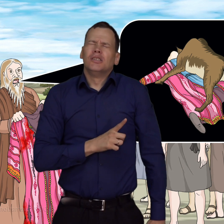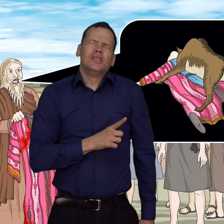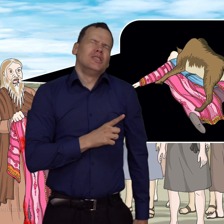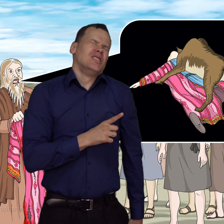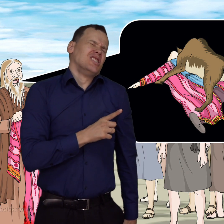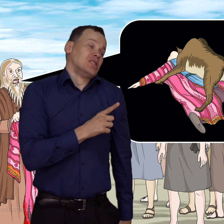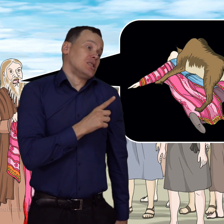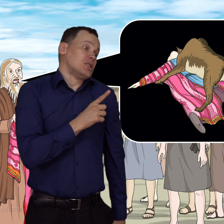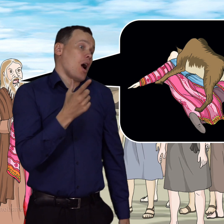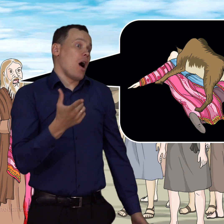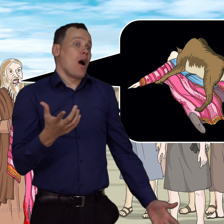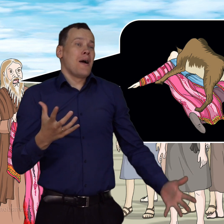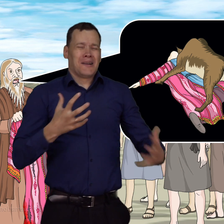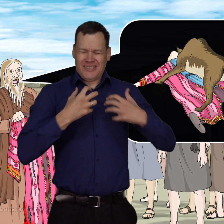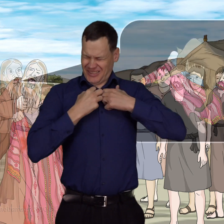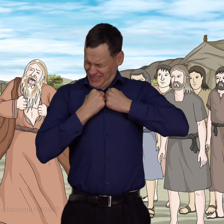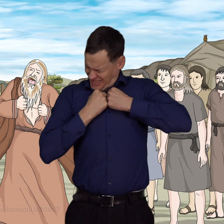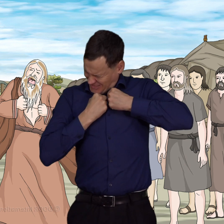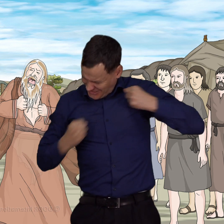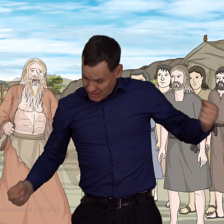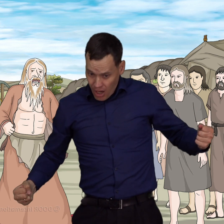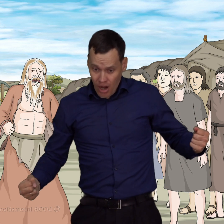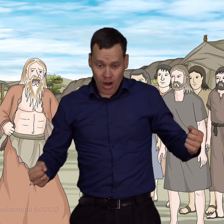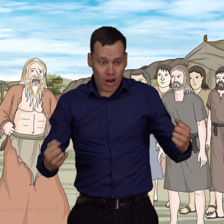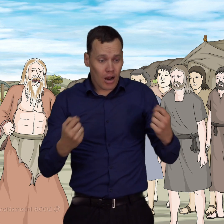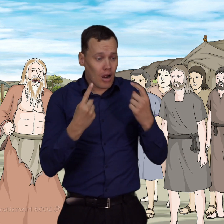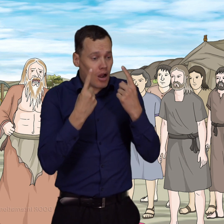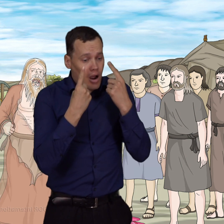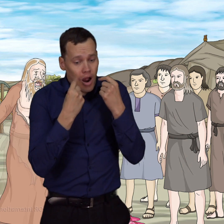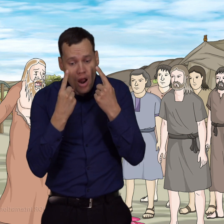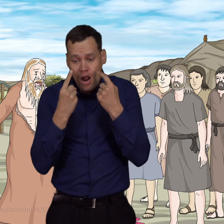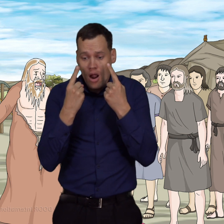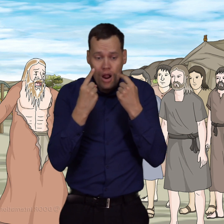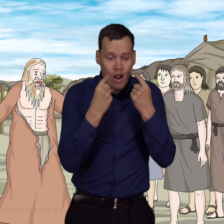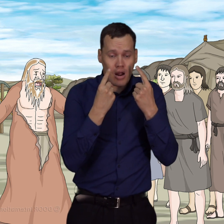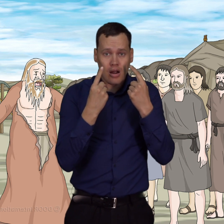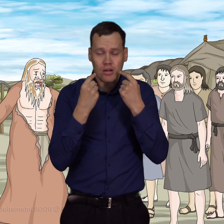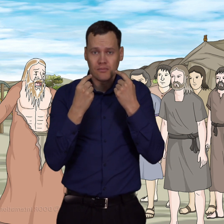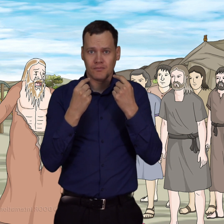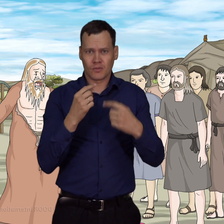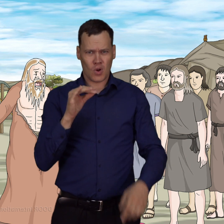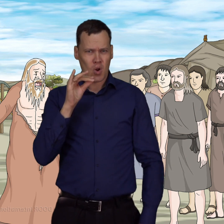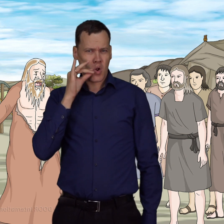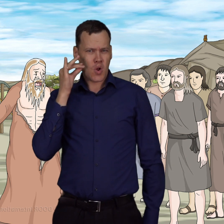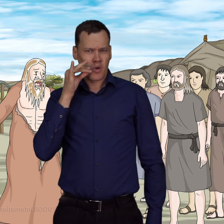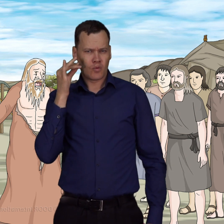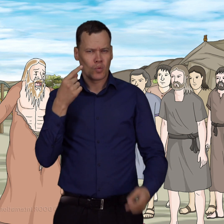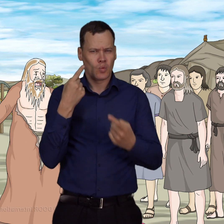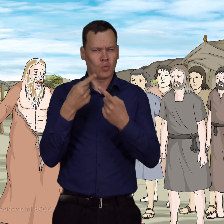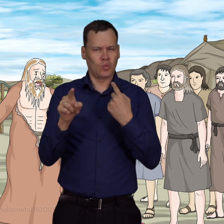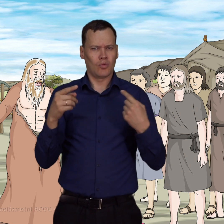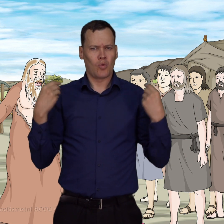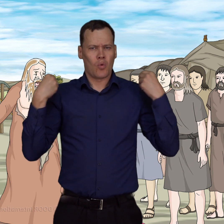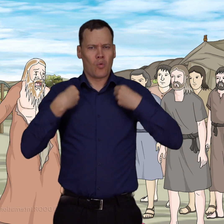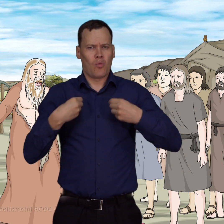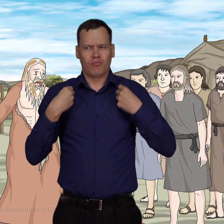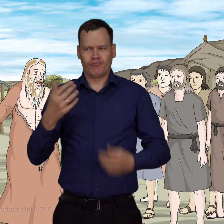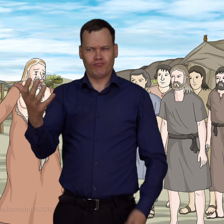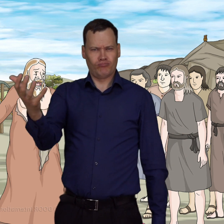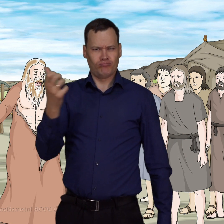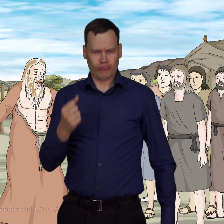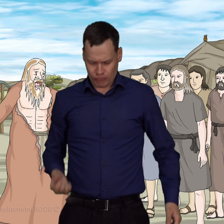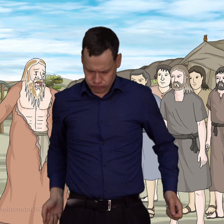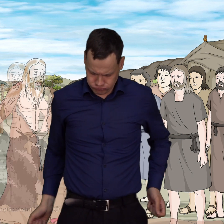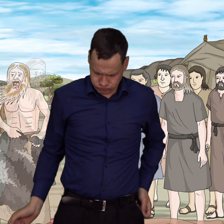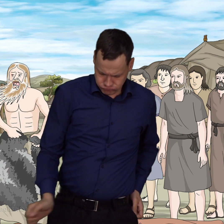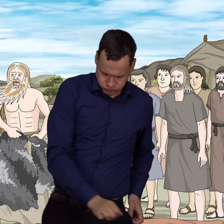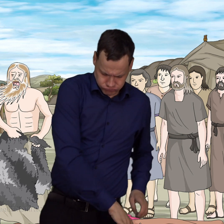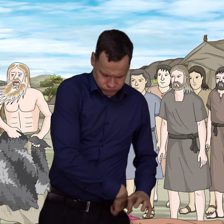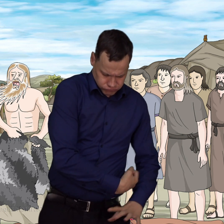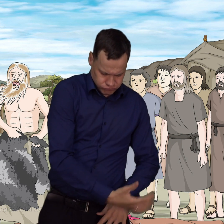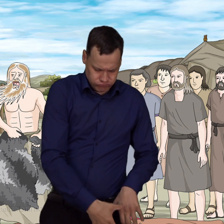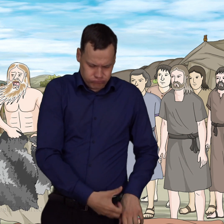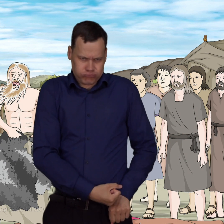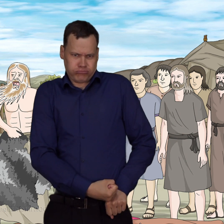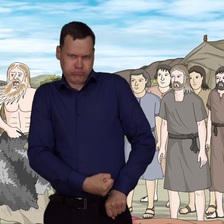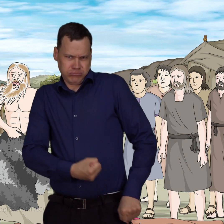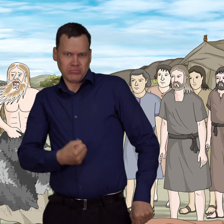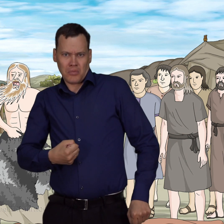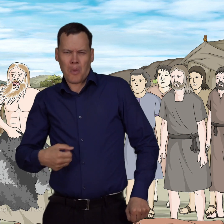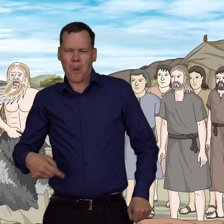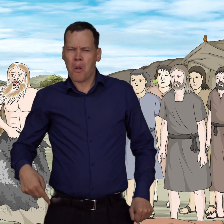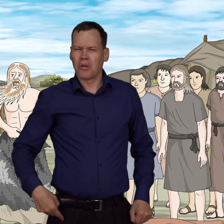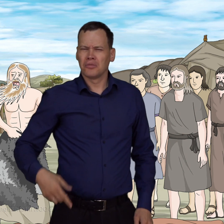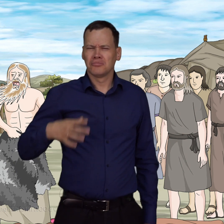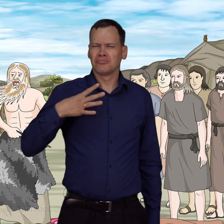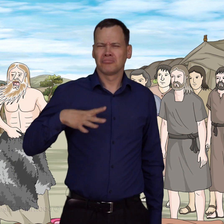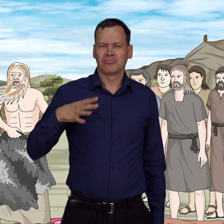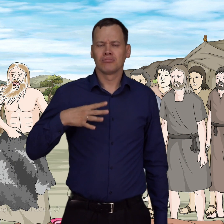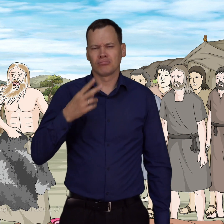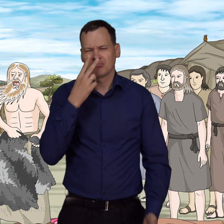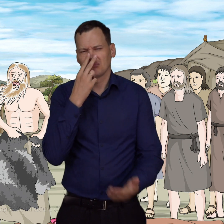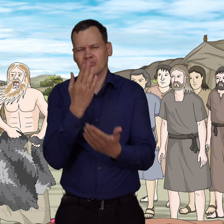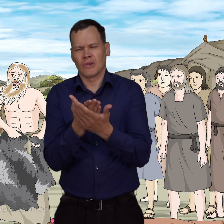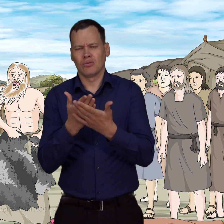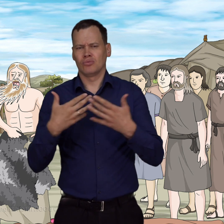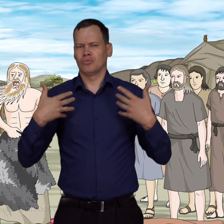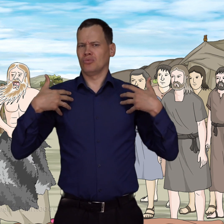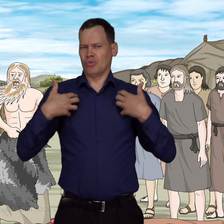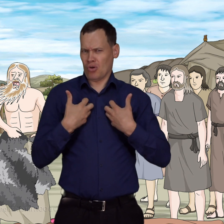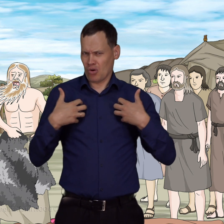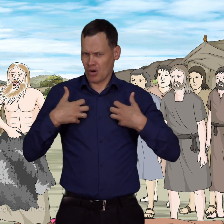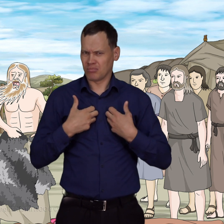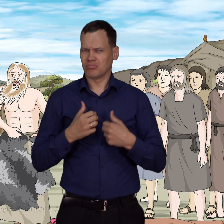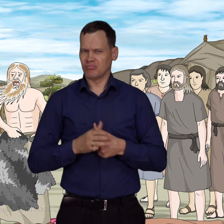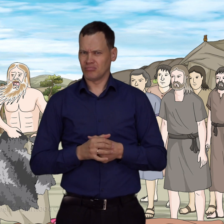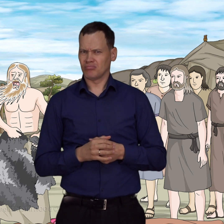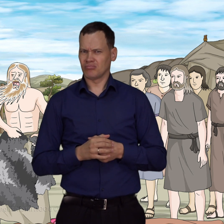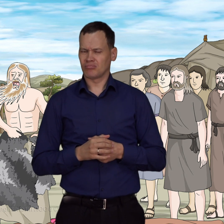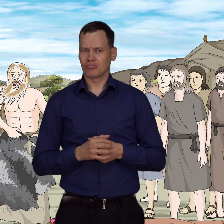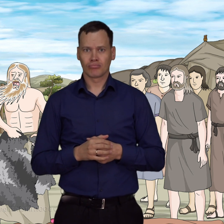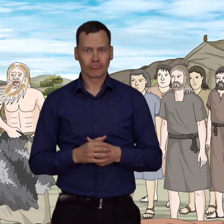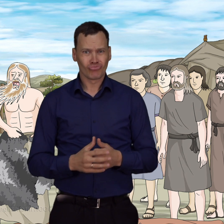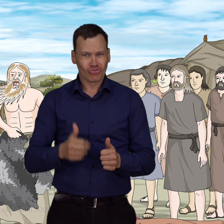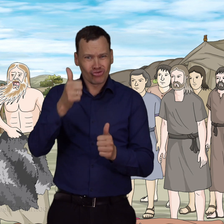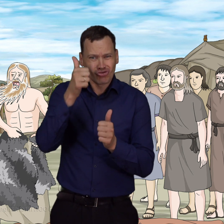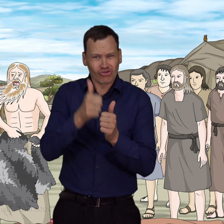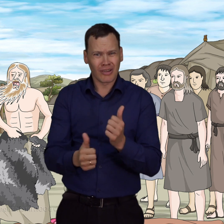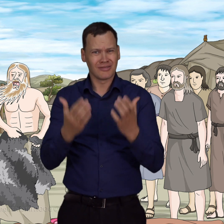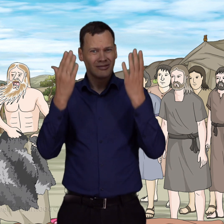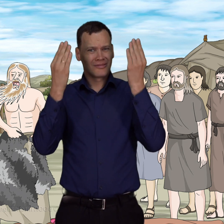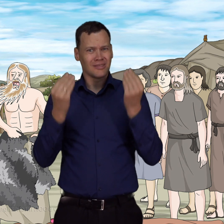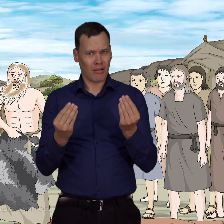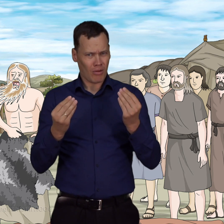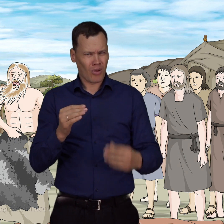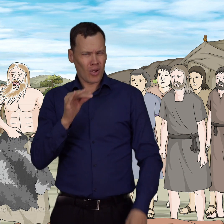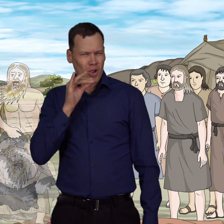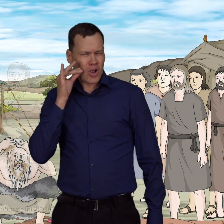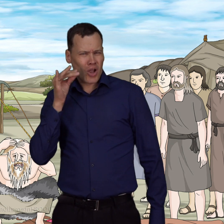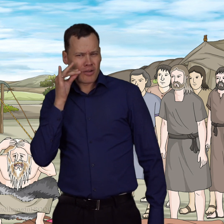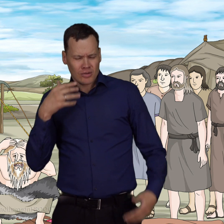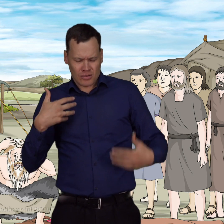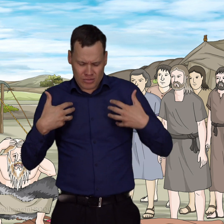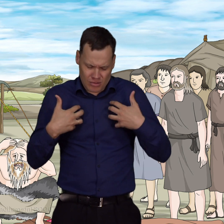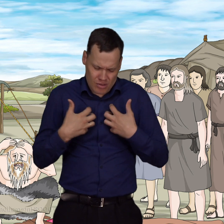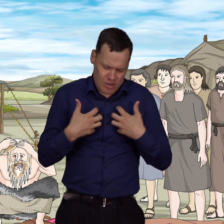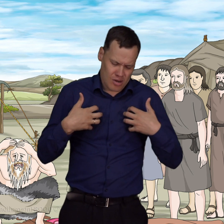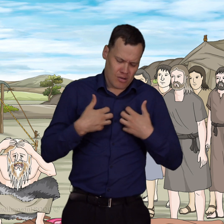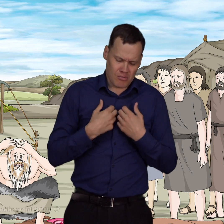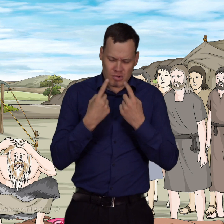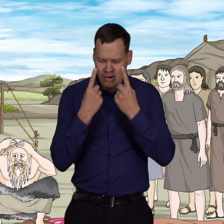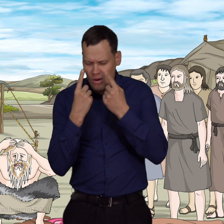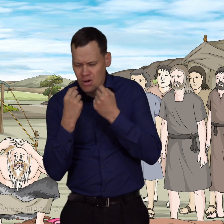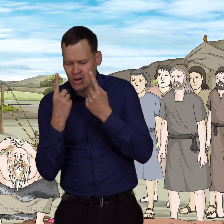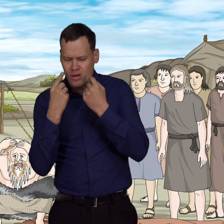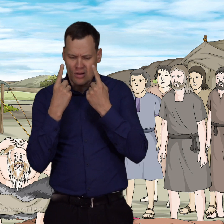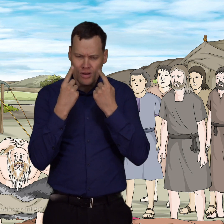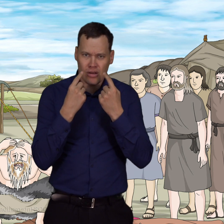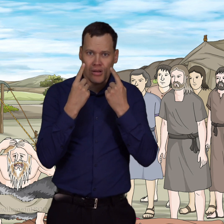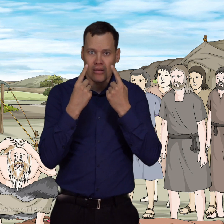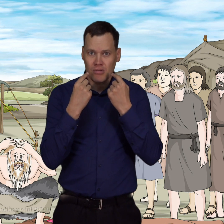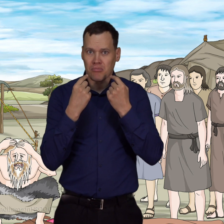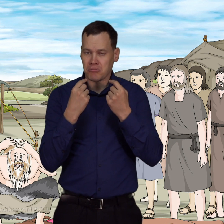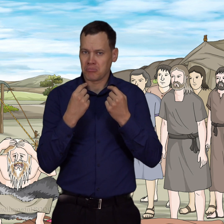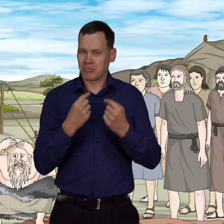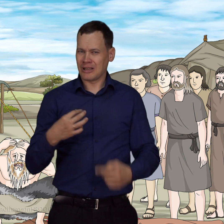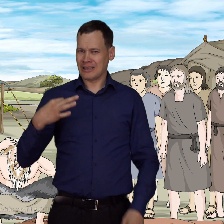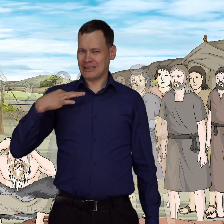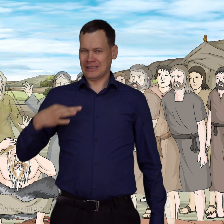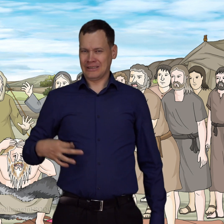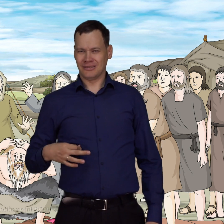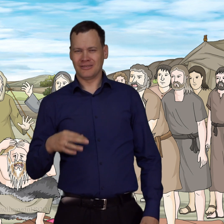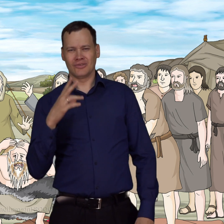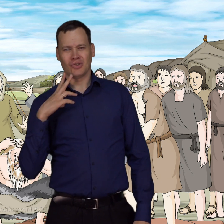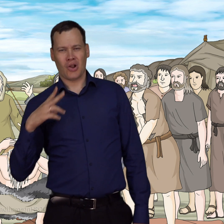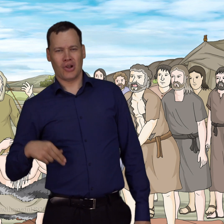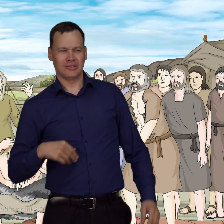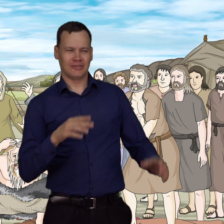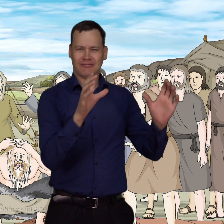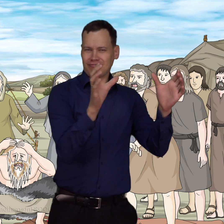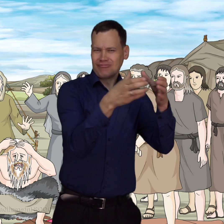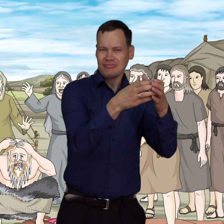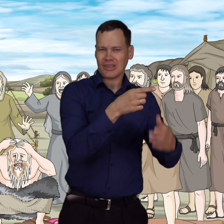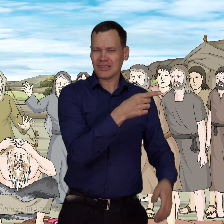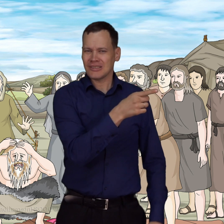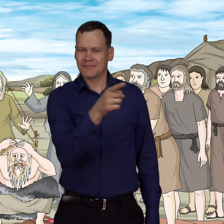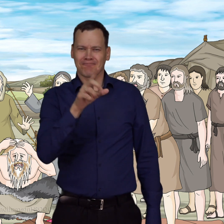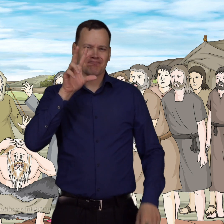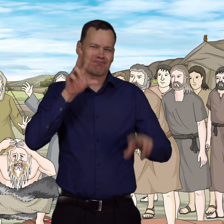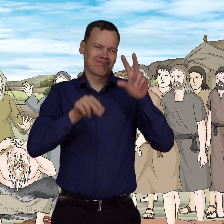Then Jacob tore his clothes, put sackcloth around his waist, and mourned for his son many days.